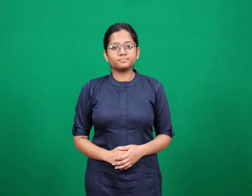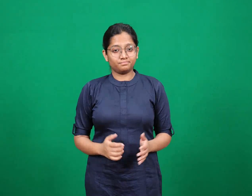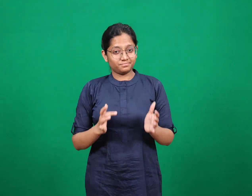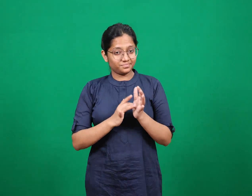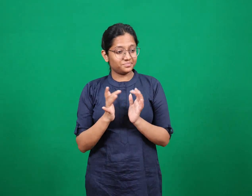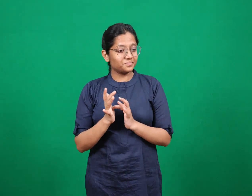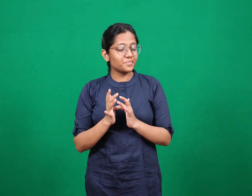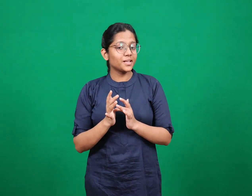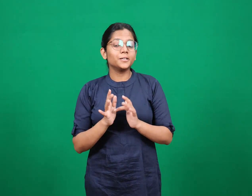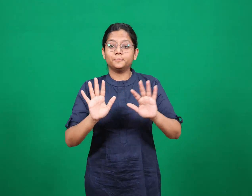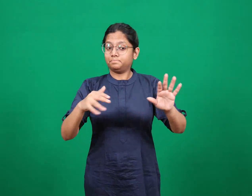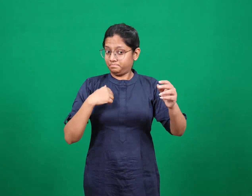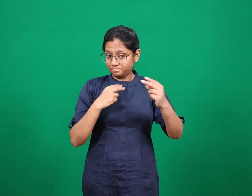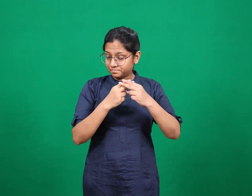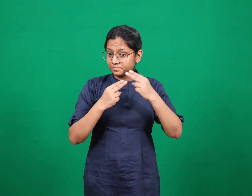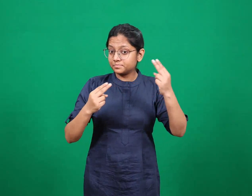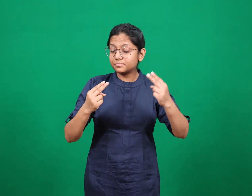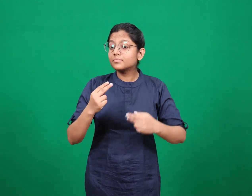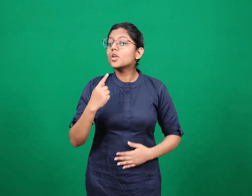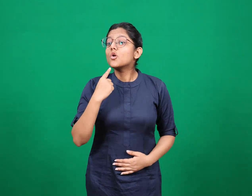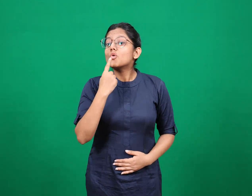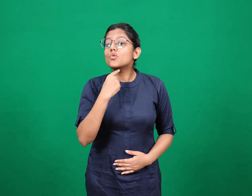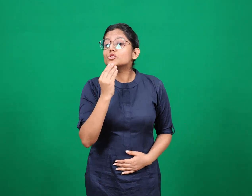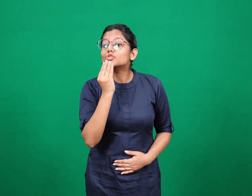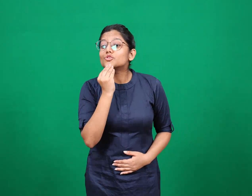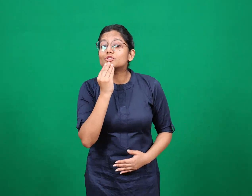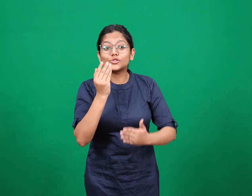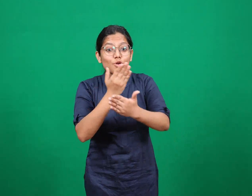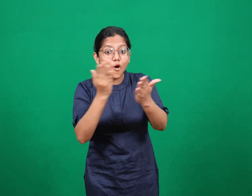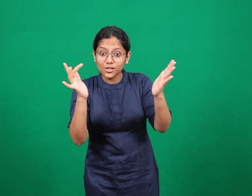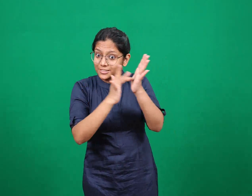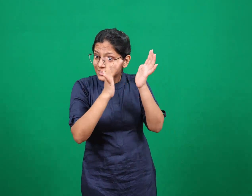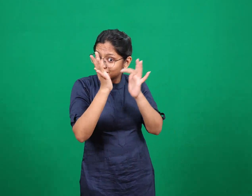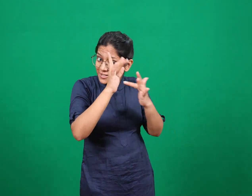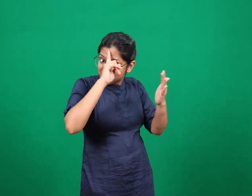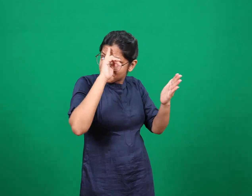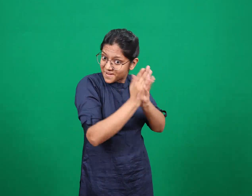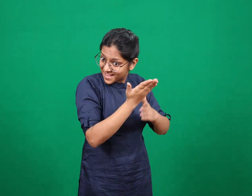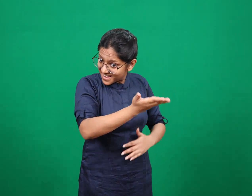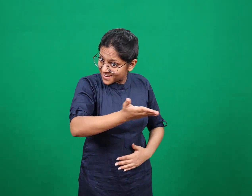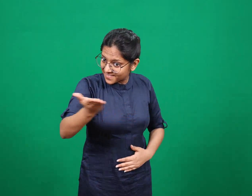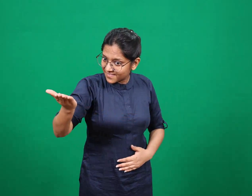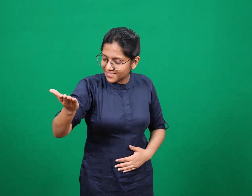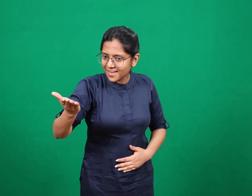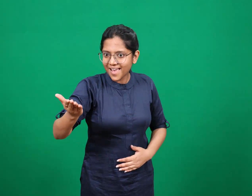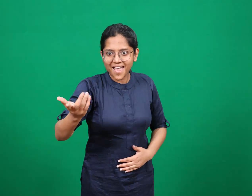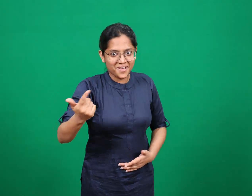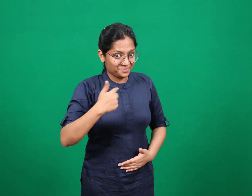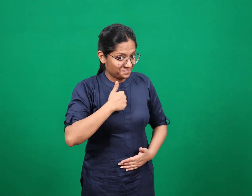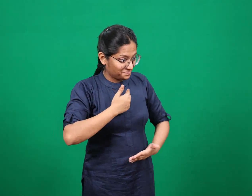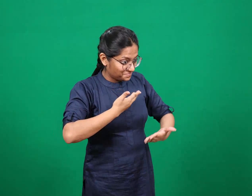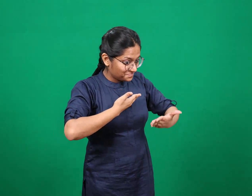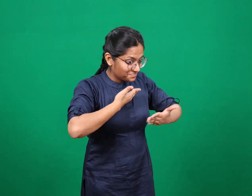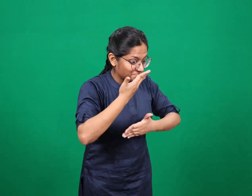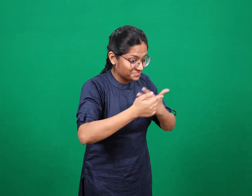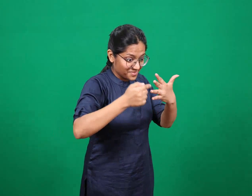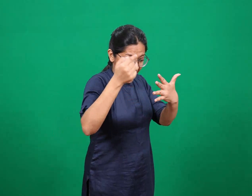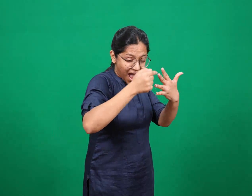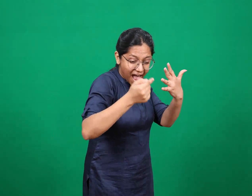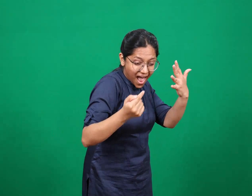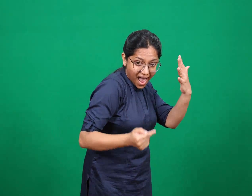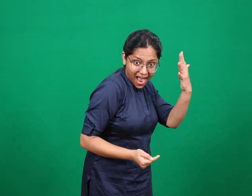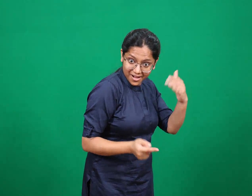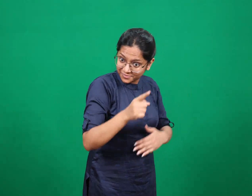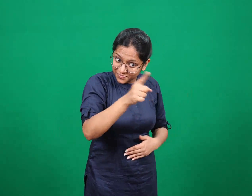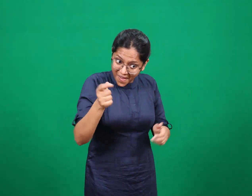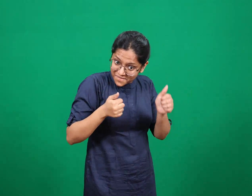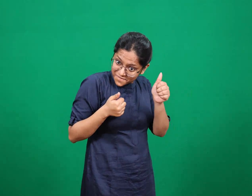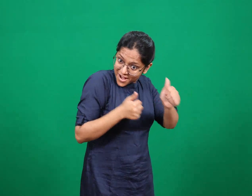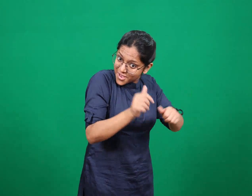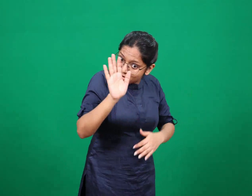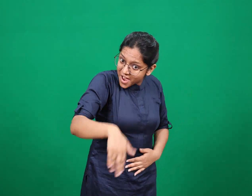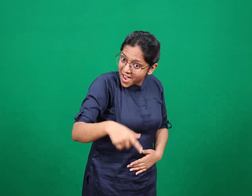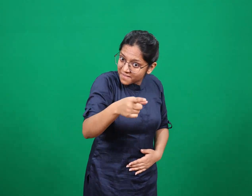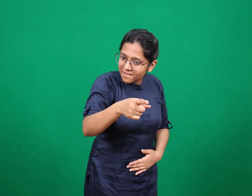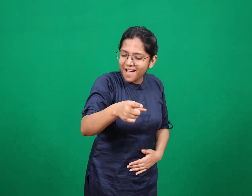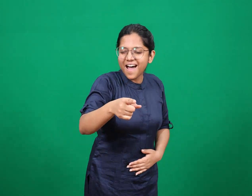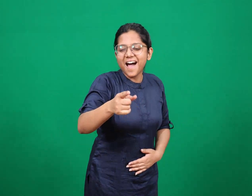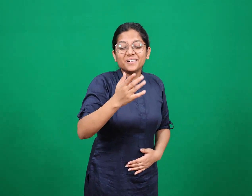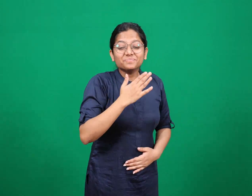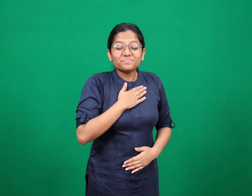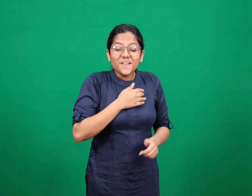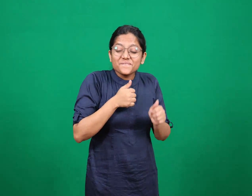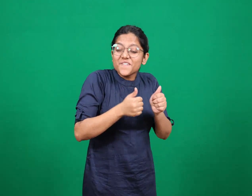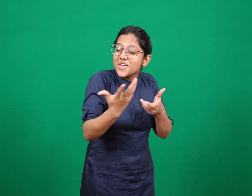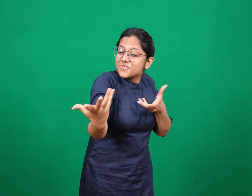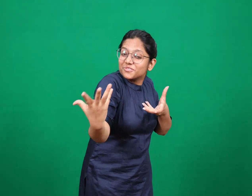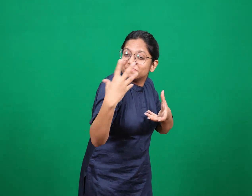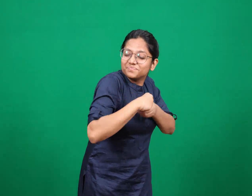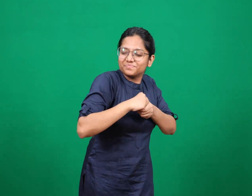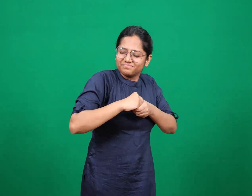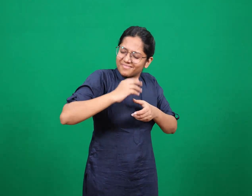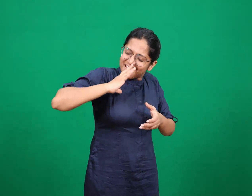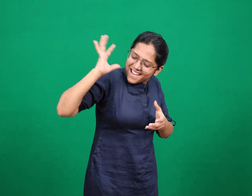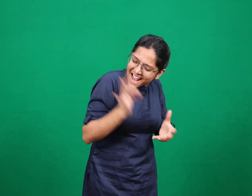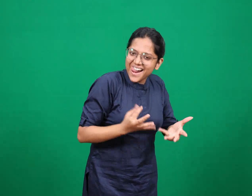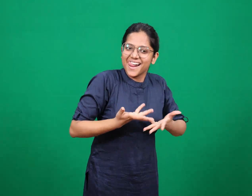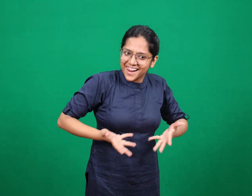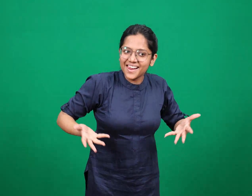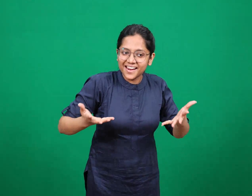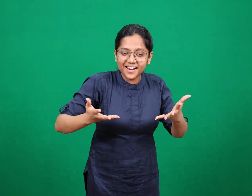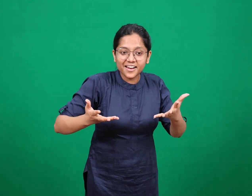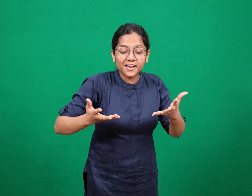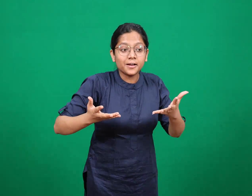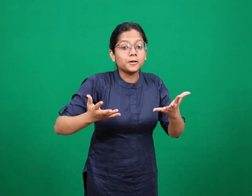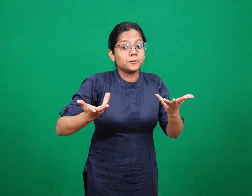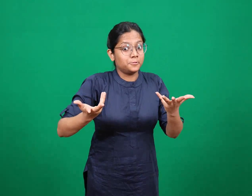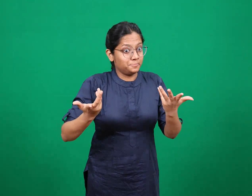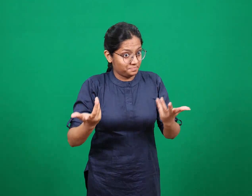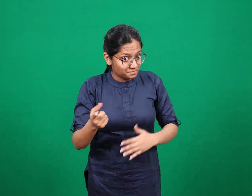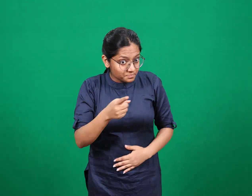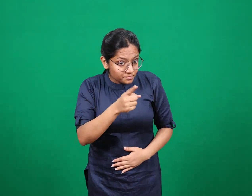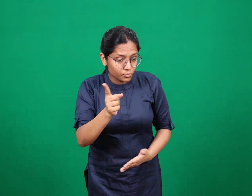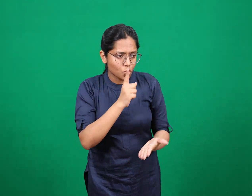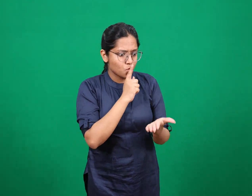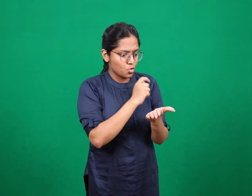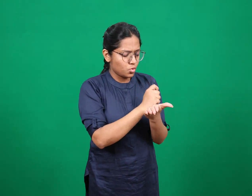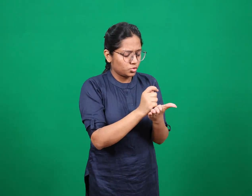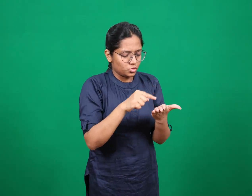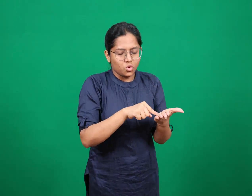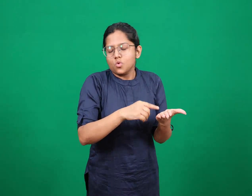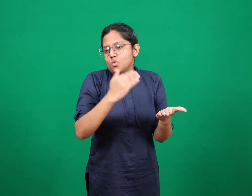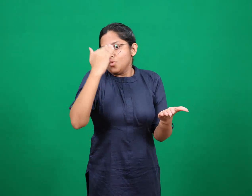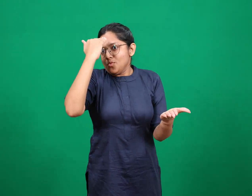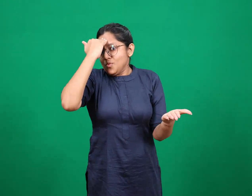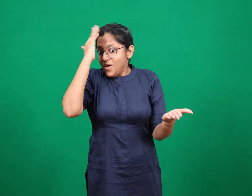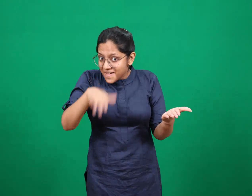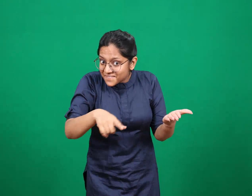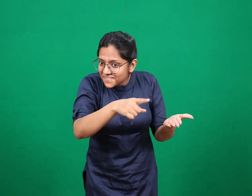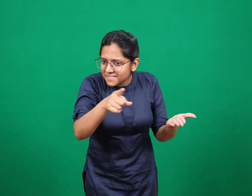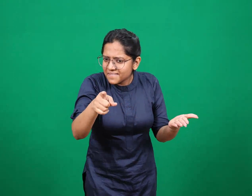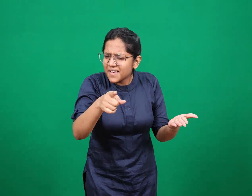So He said to the Jews who had believed Him, "If you continue in My word, you are truly My disciples.